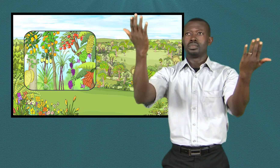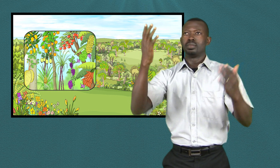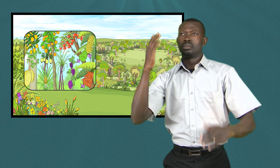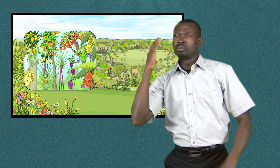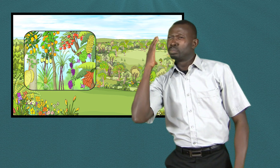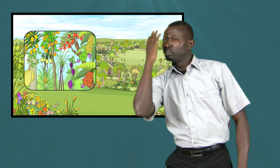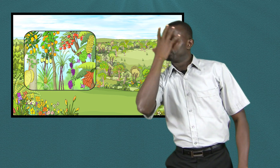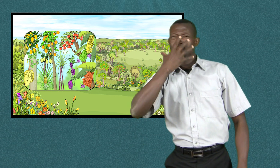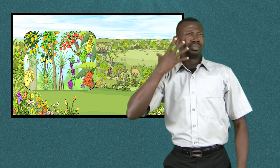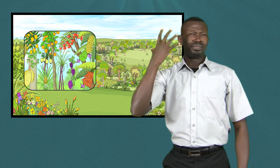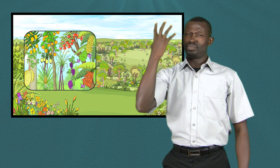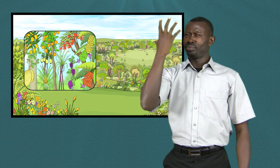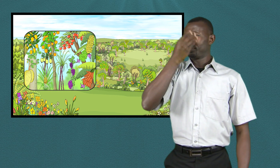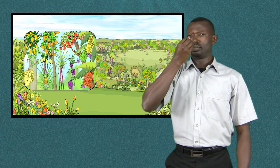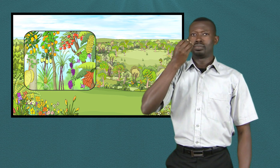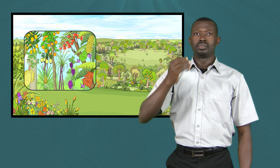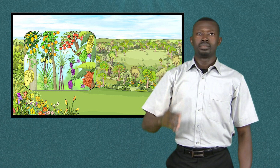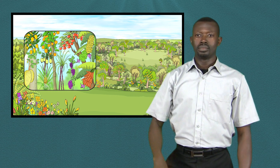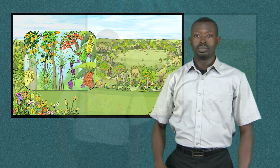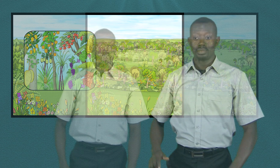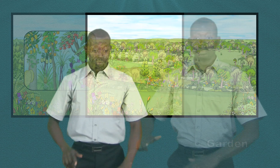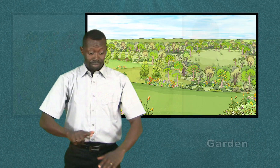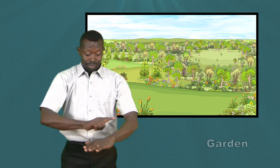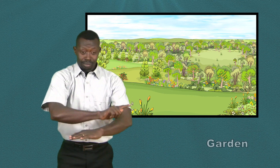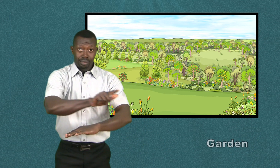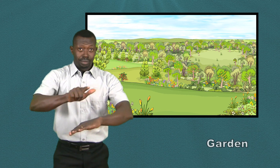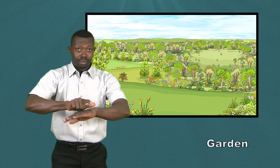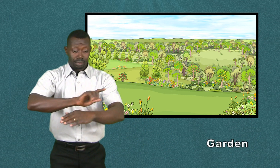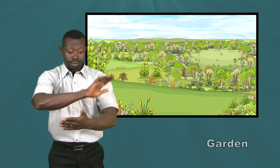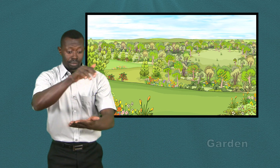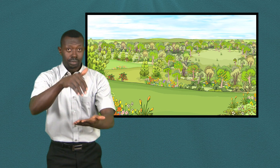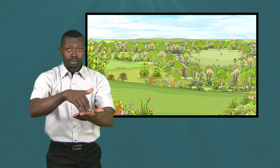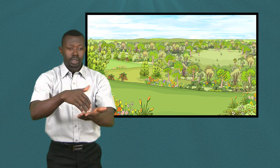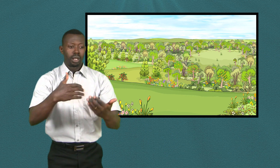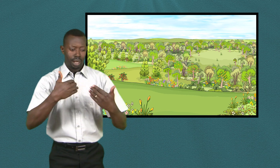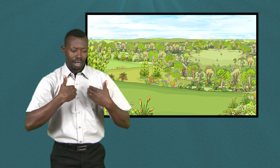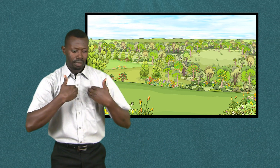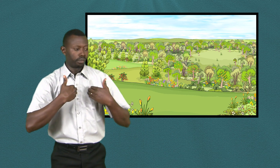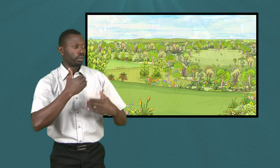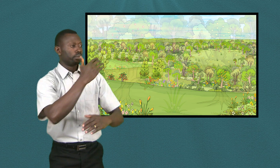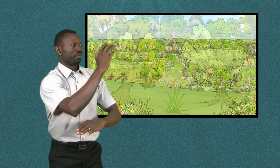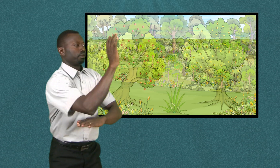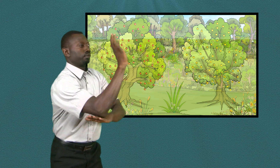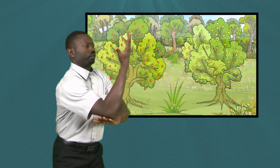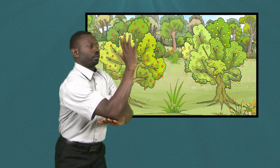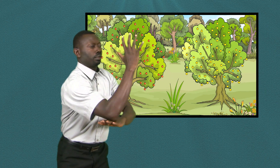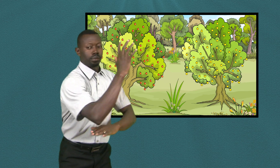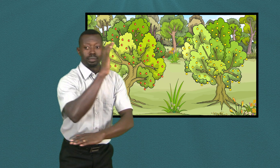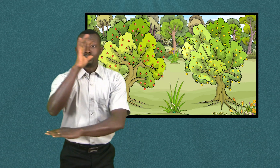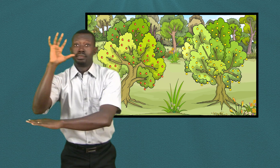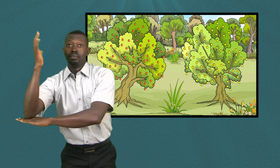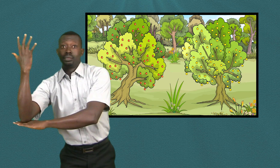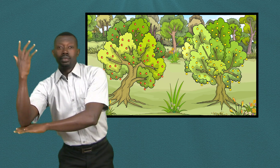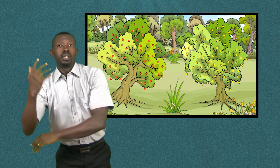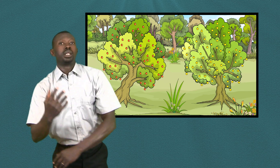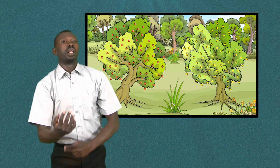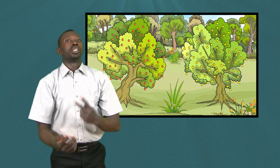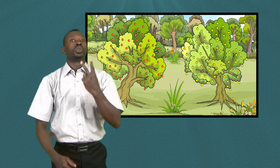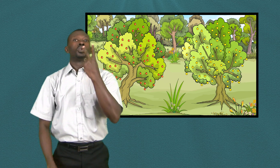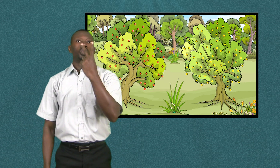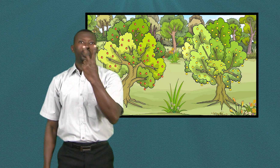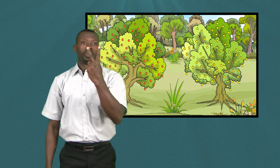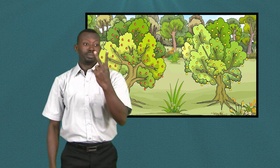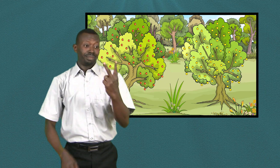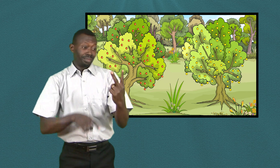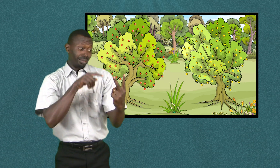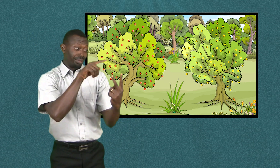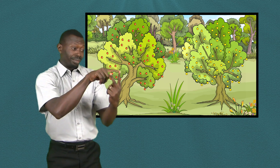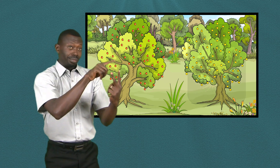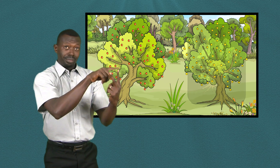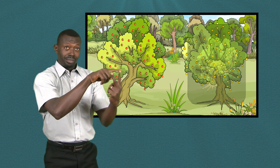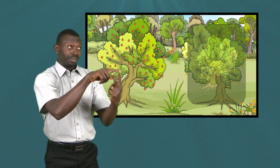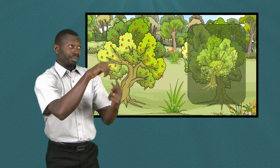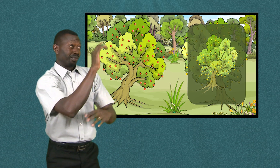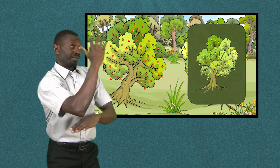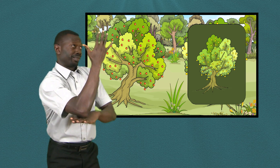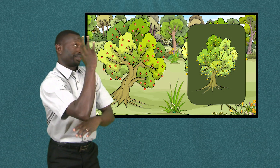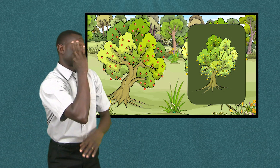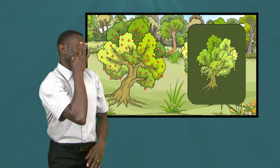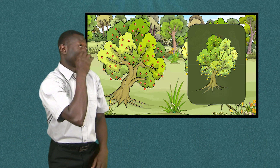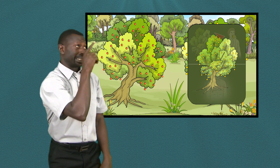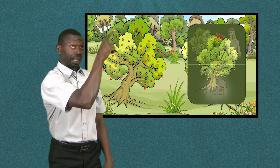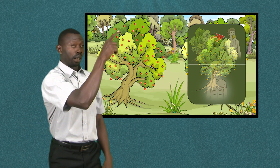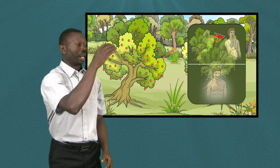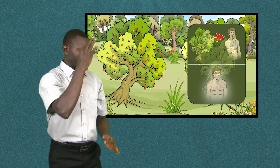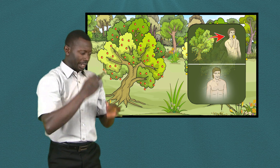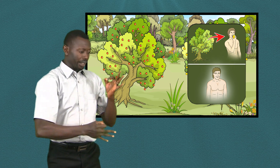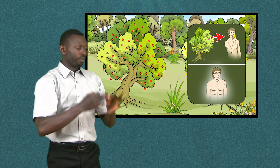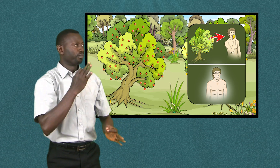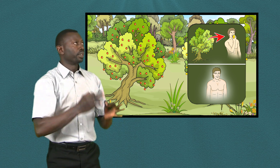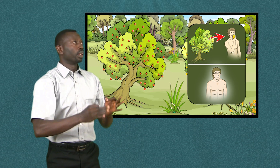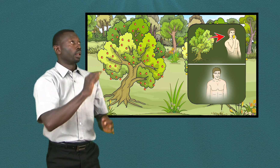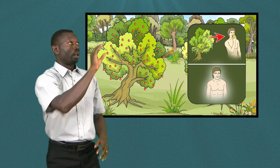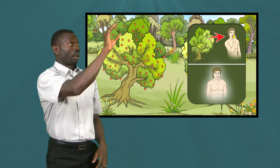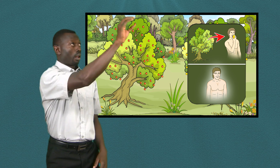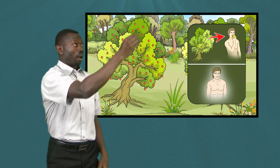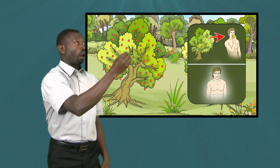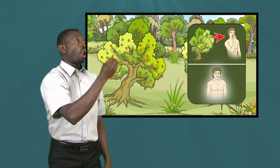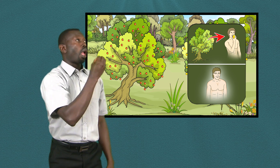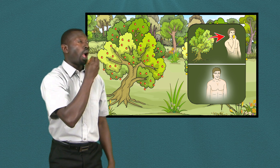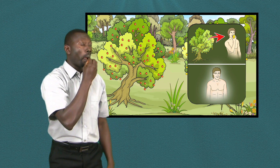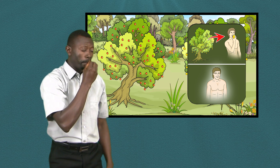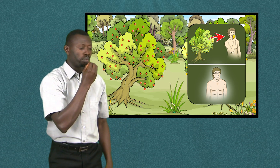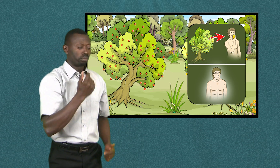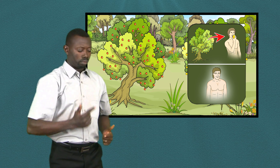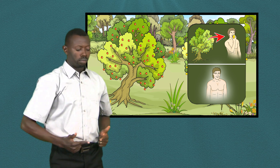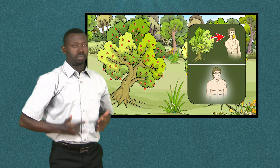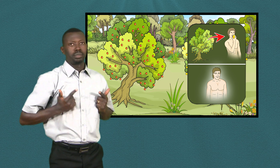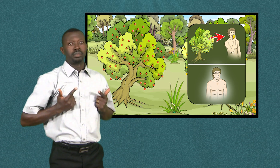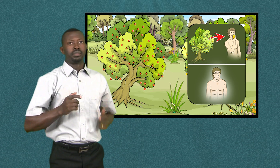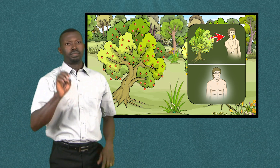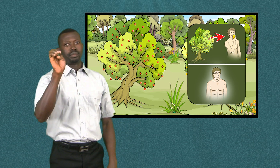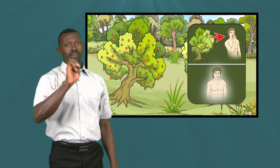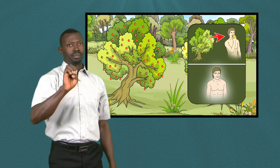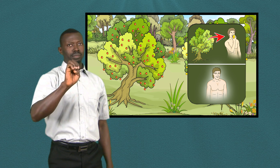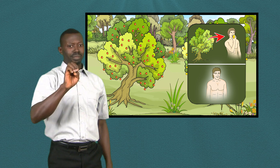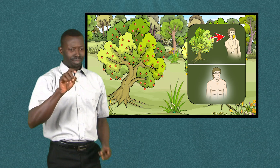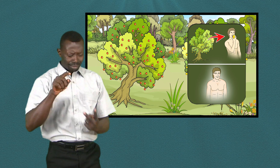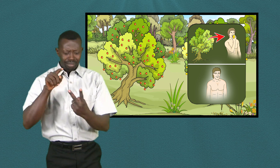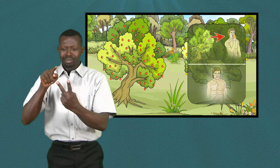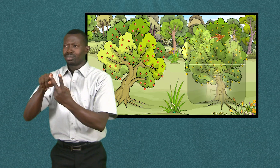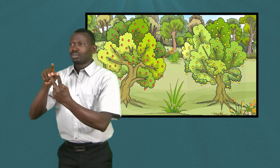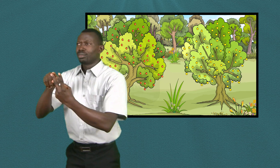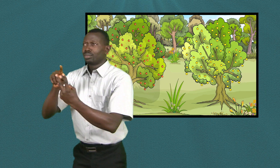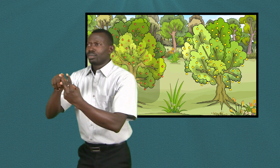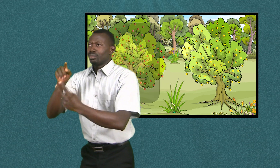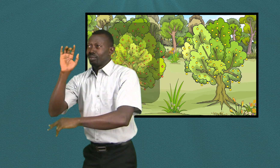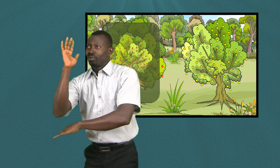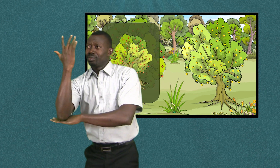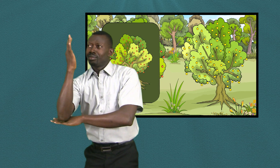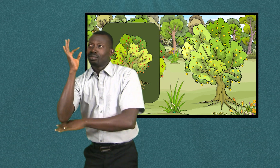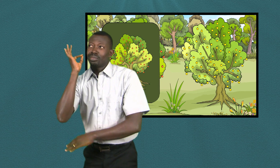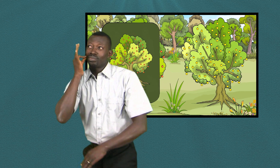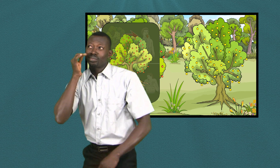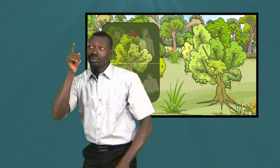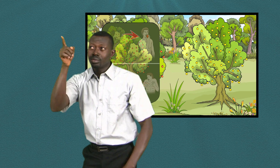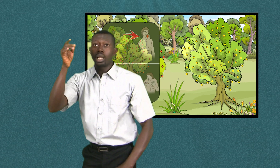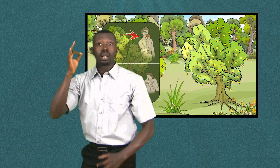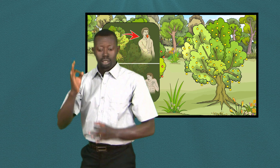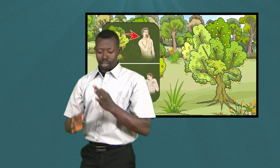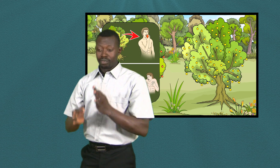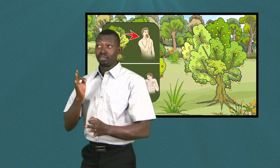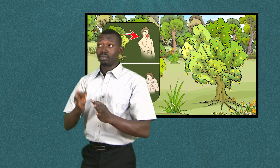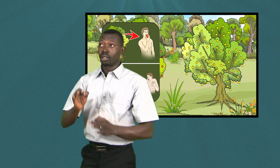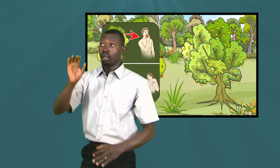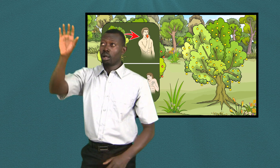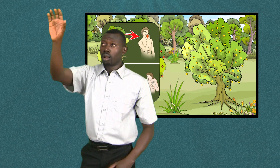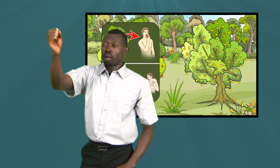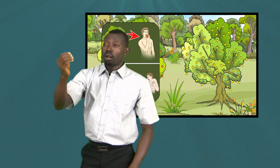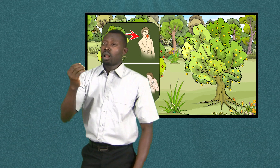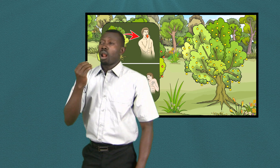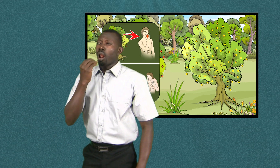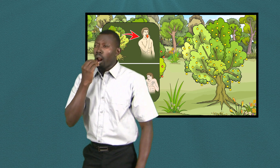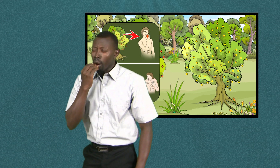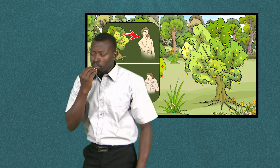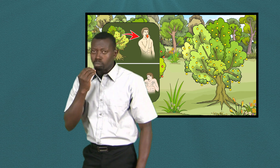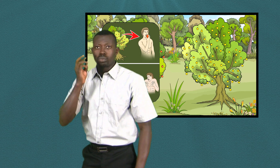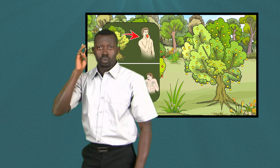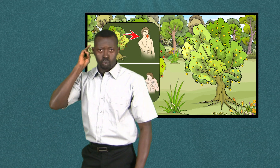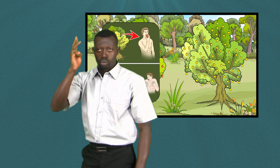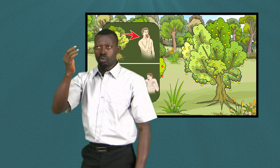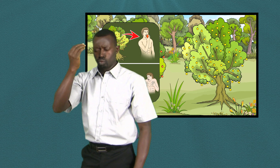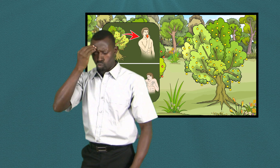Out of the ground the LORD God gave growth to every tree that is pleasing to the eye and good for food.